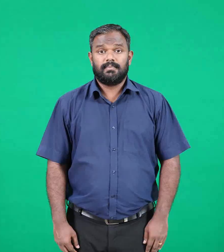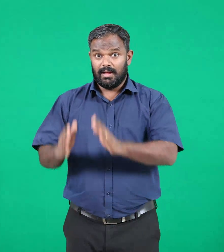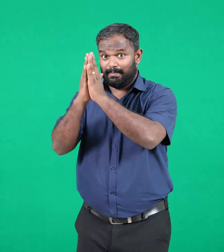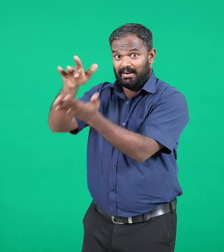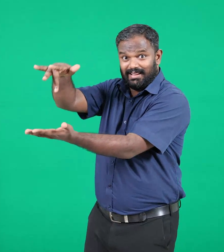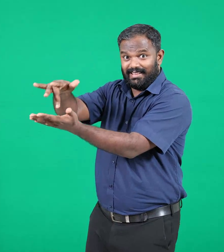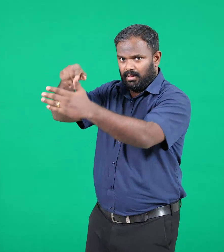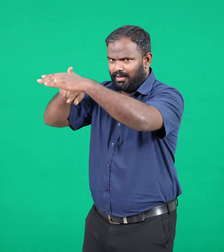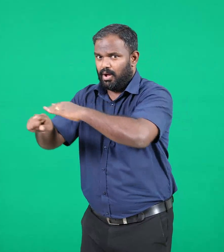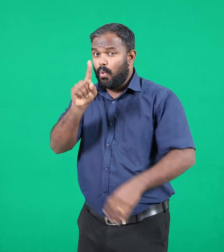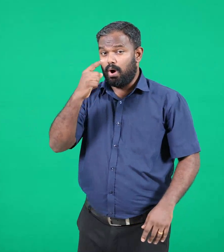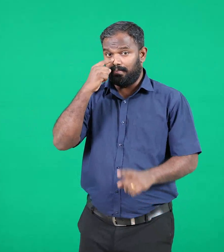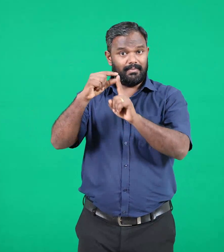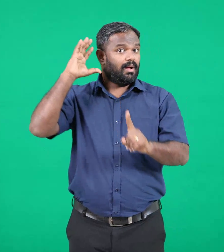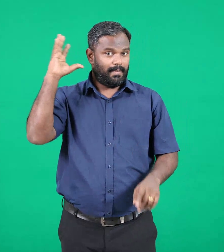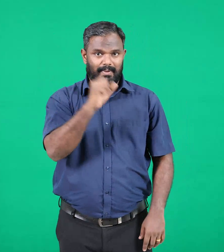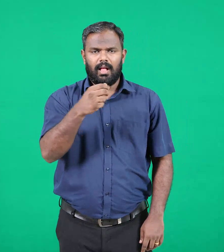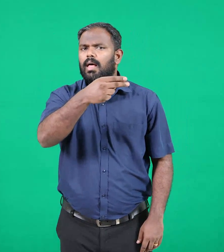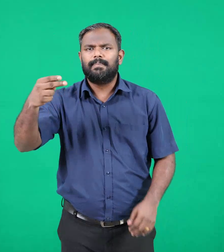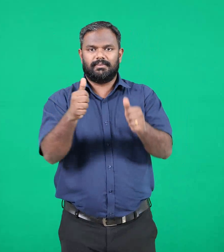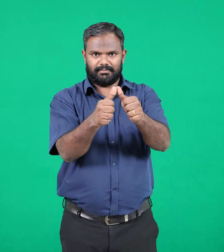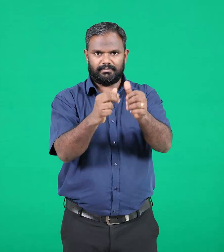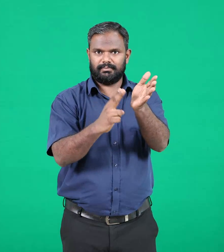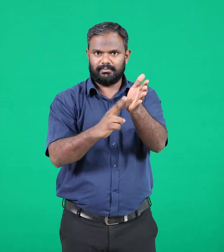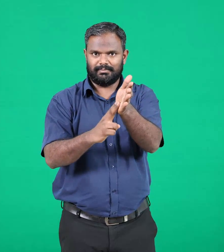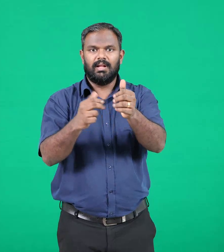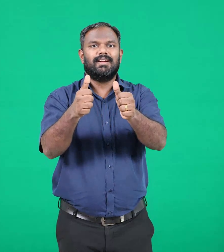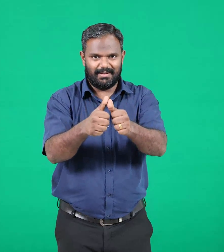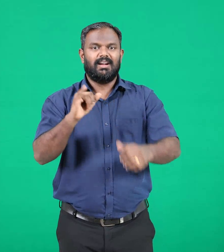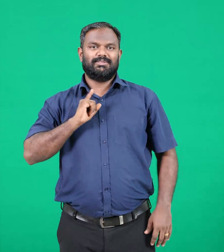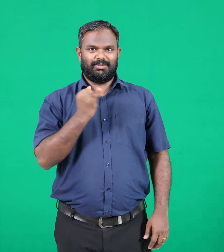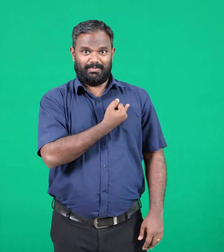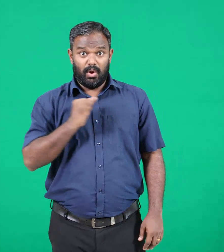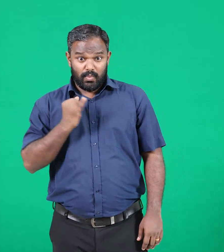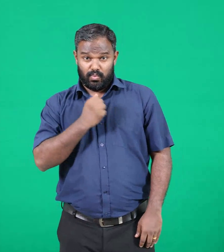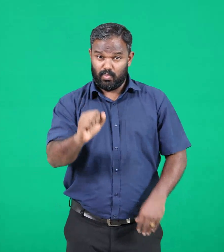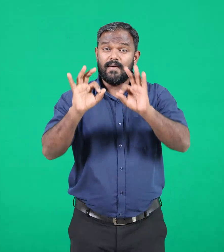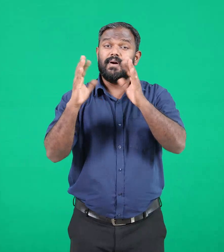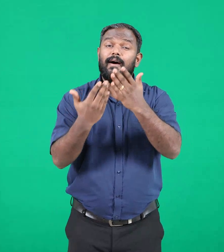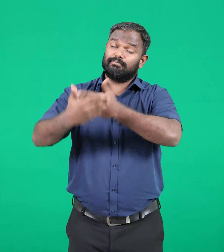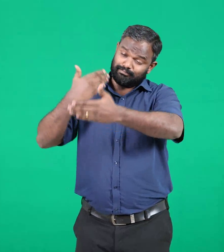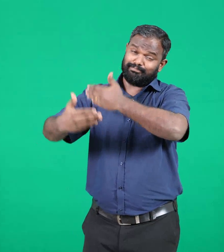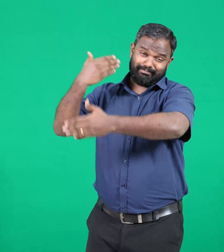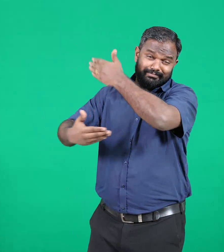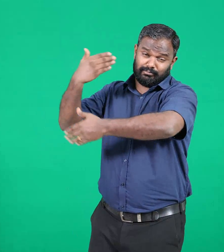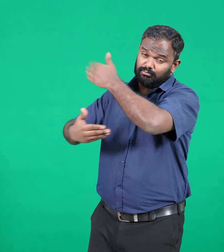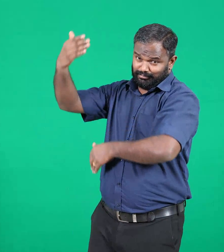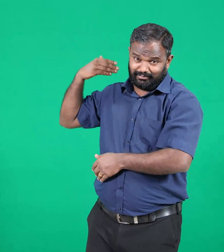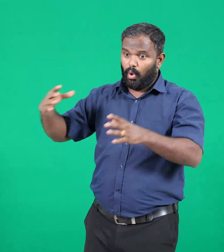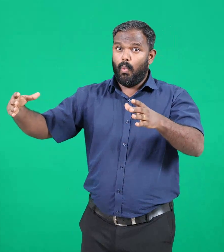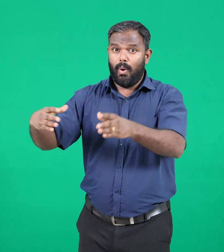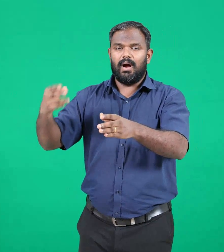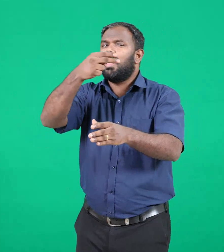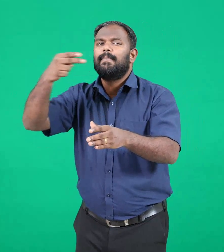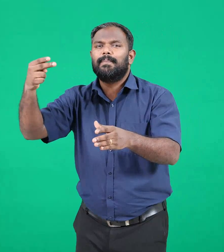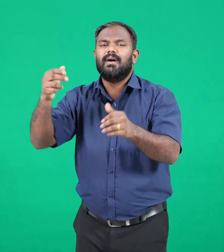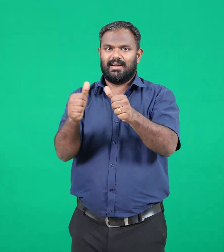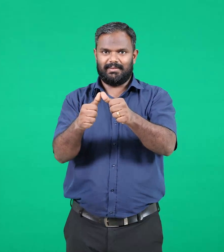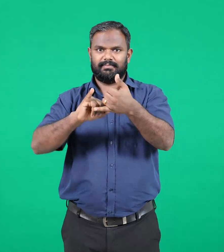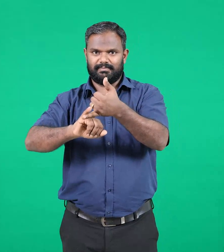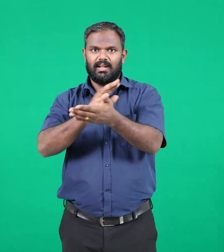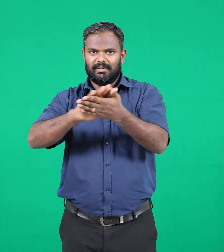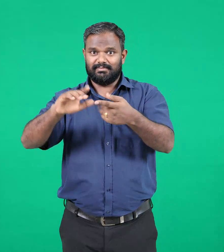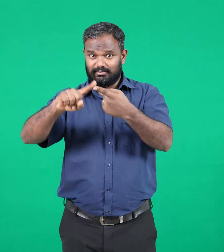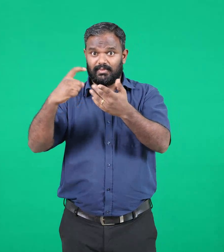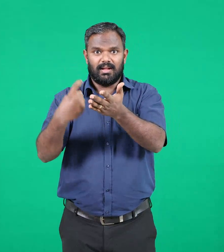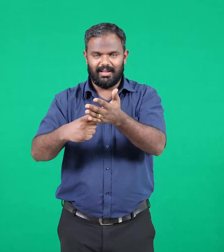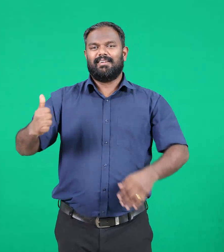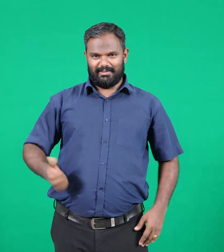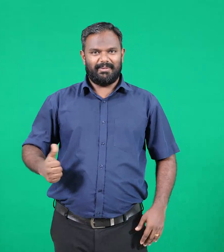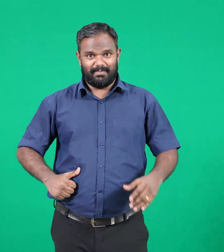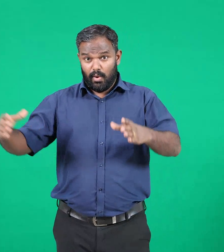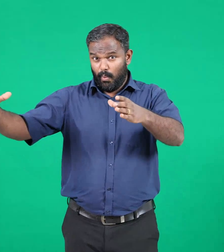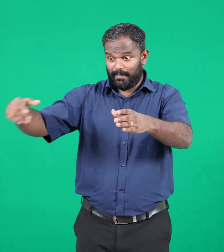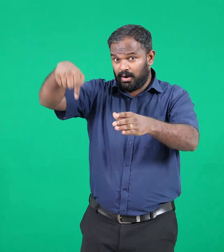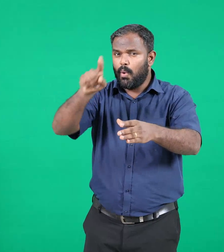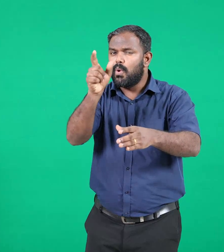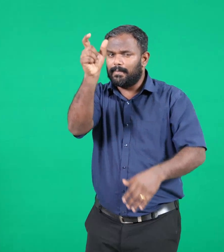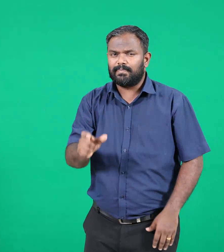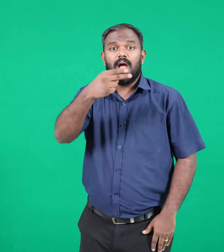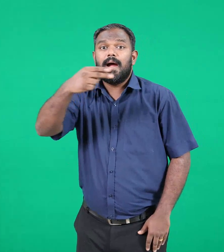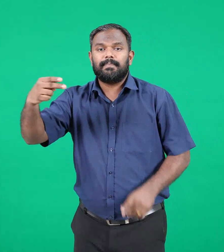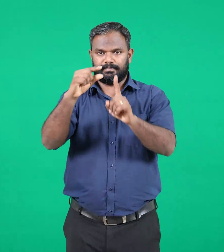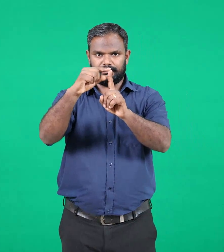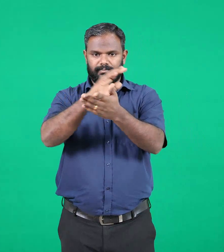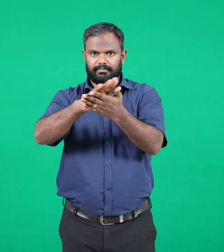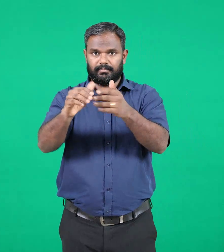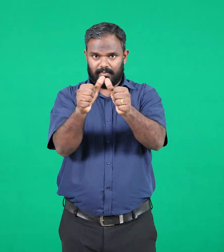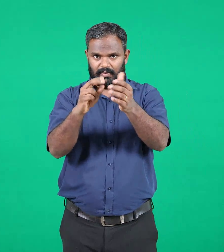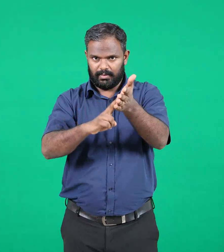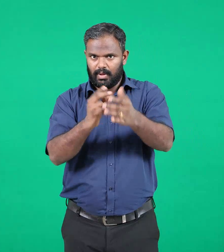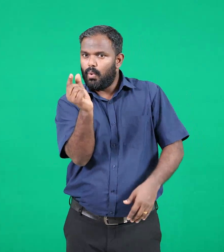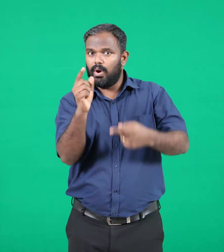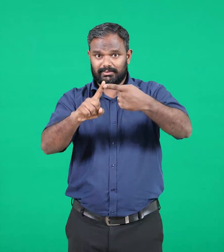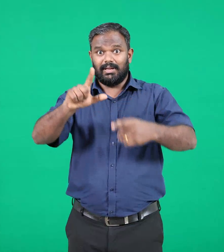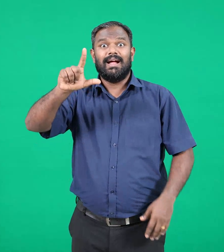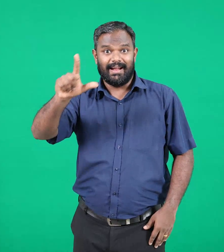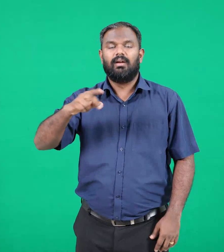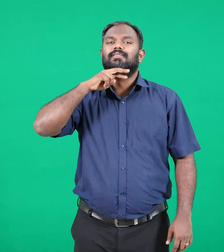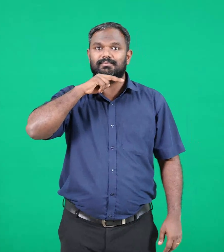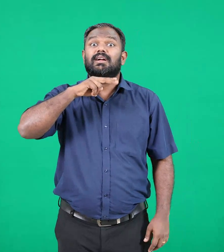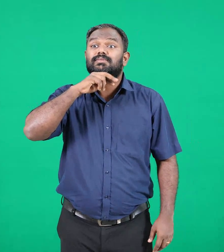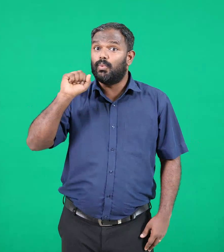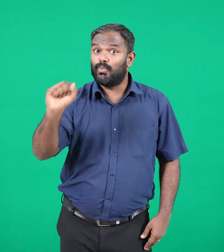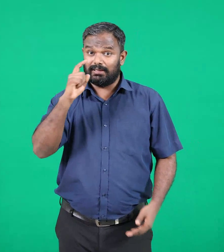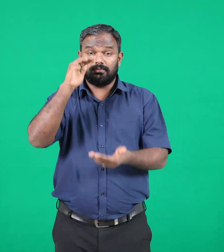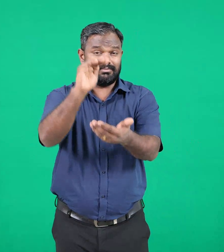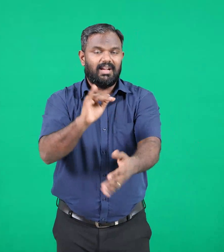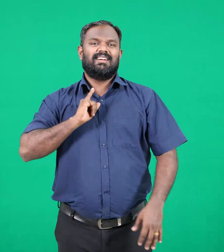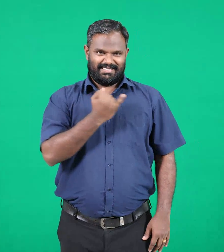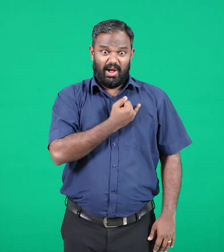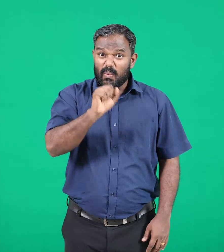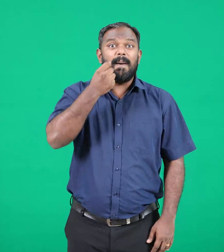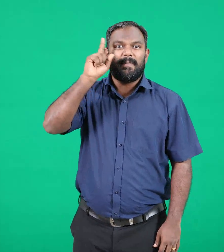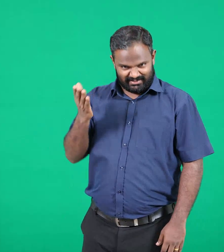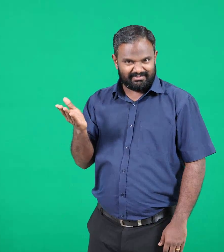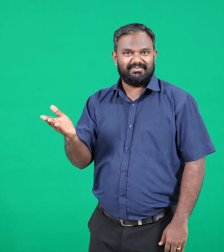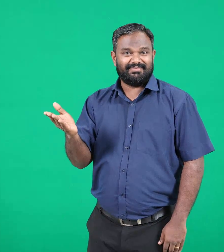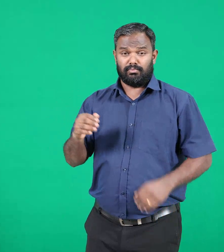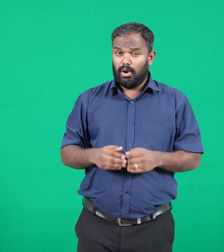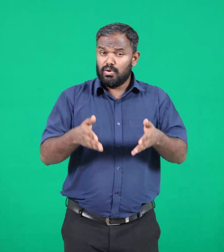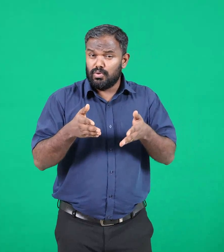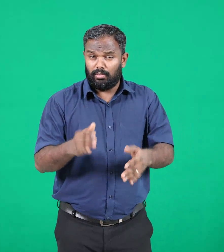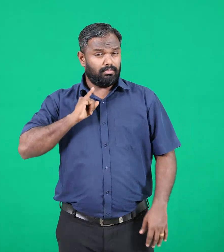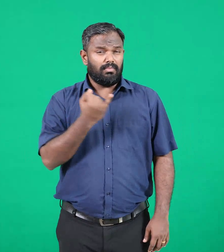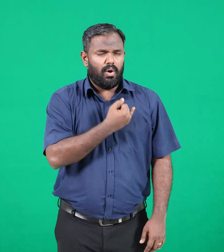There was also a prophetess named Anna, the daughter of Phanuel, of the tribe of Asher, who was well along in years.